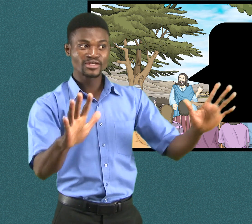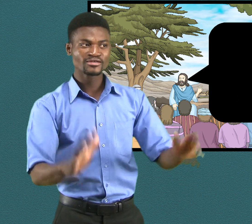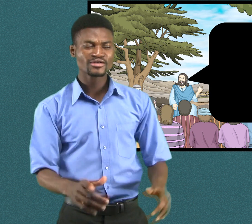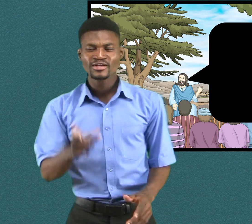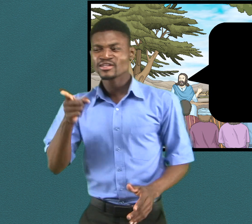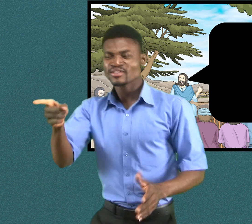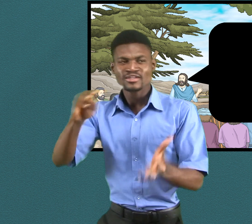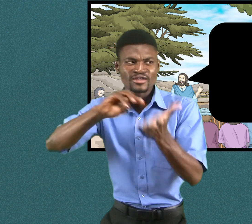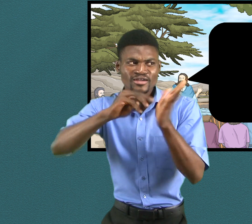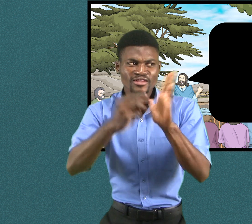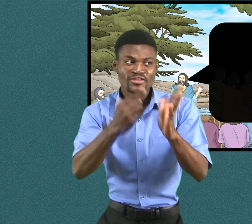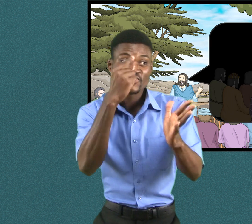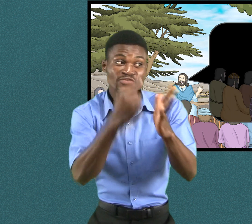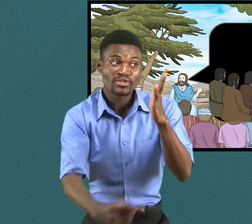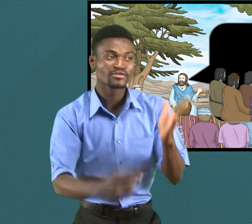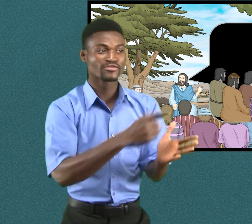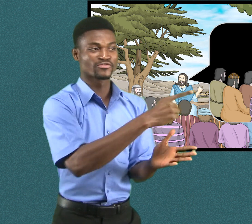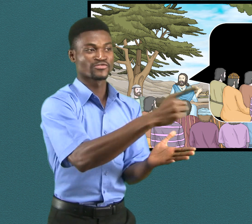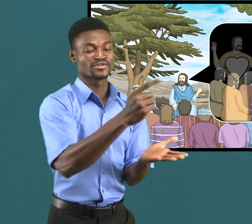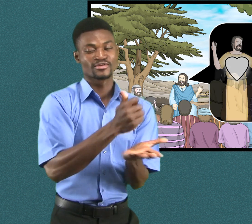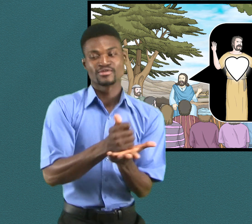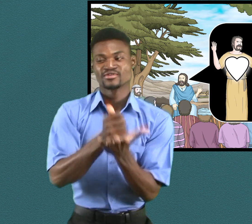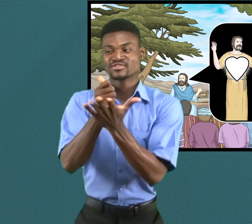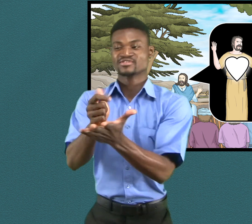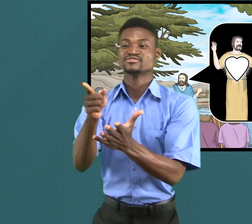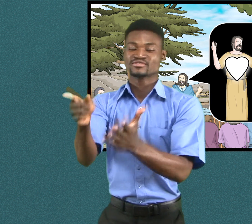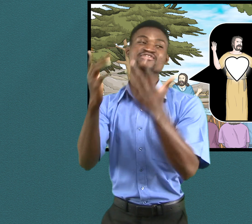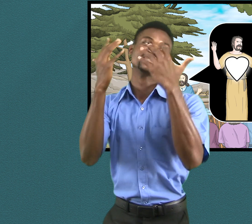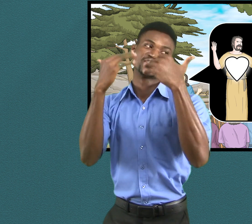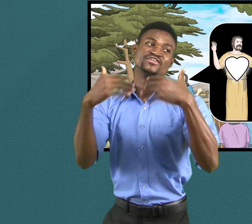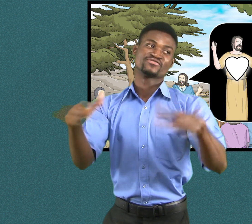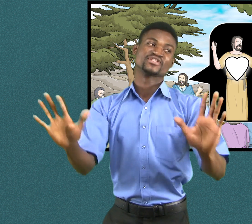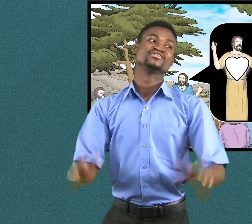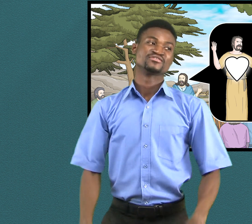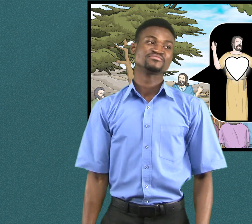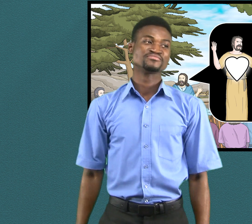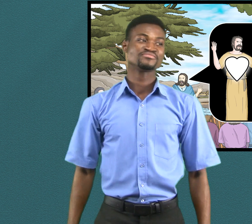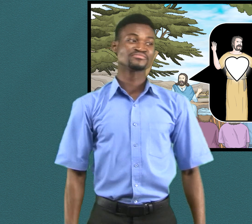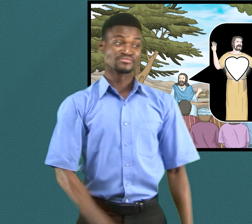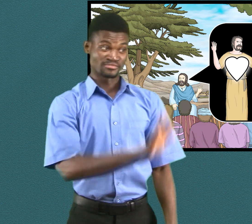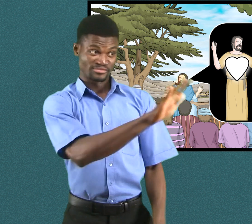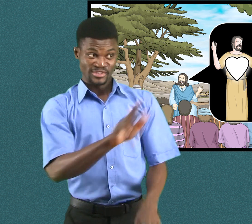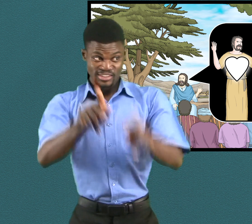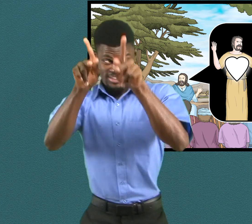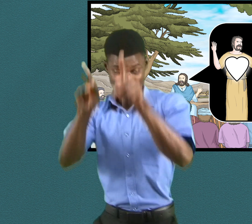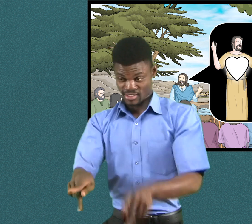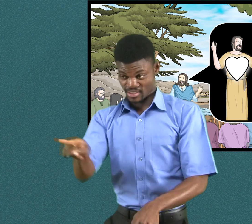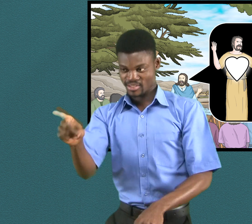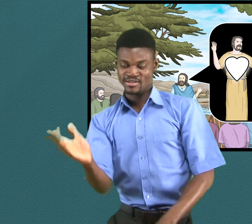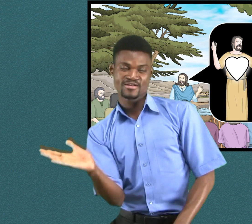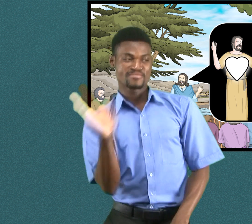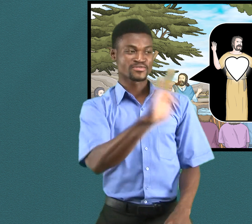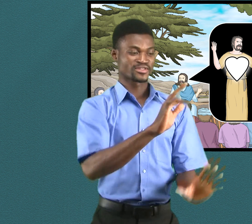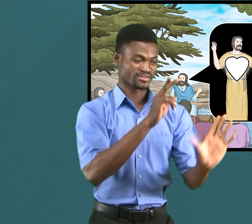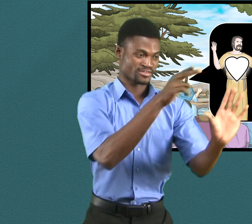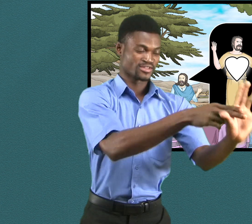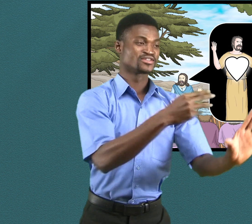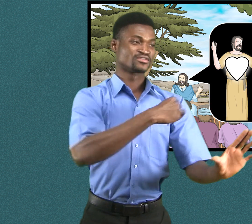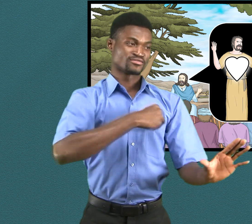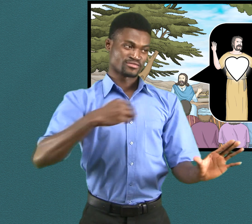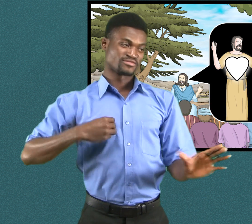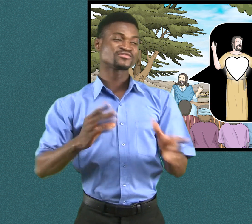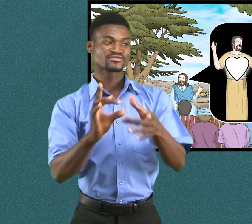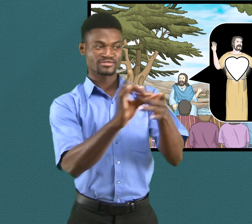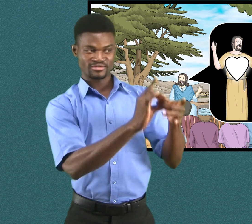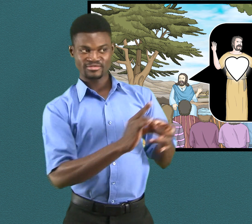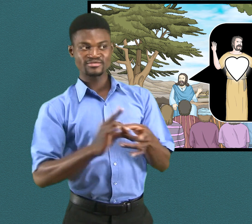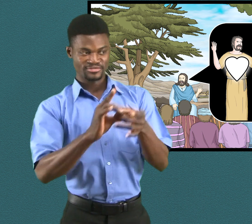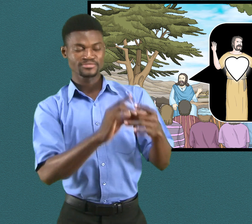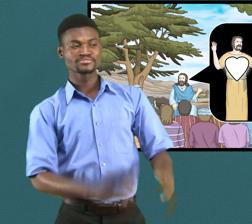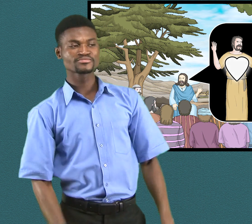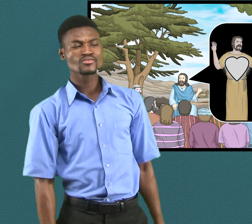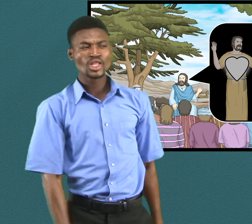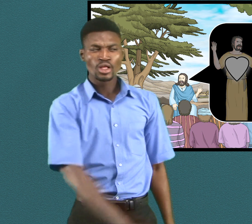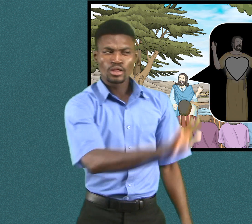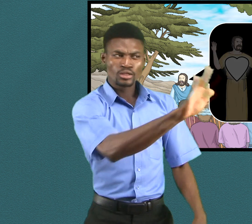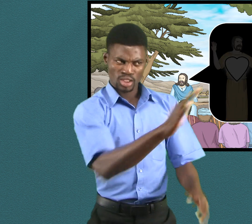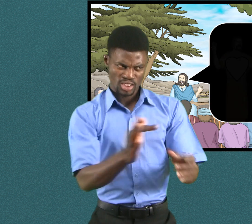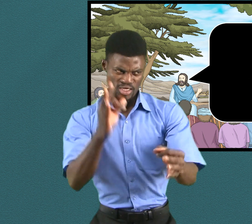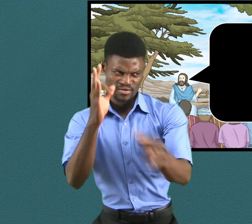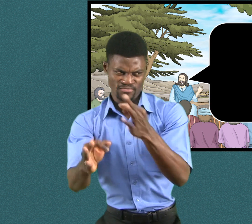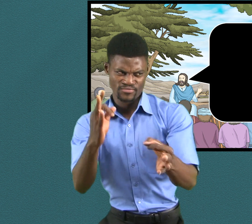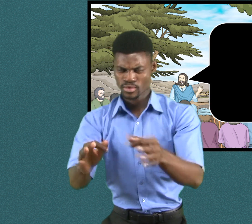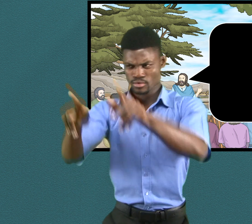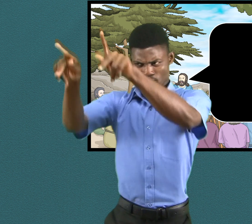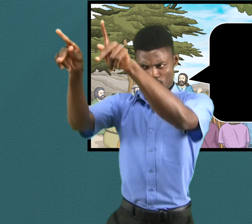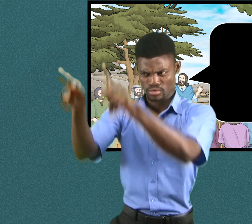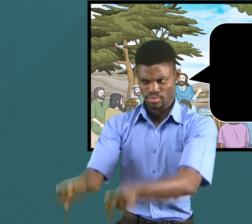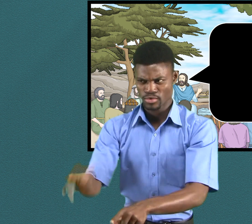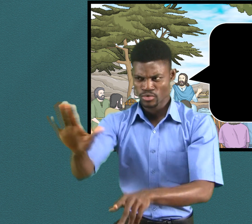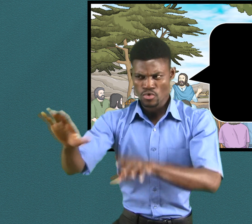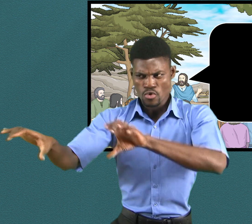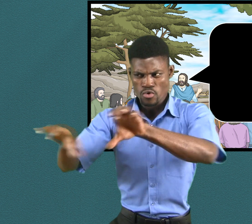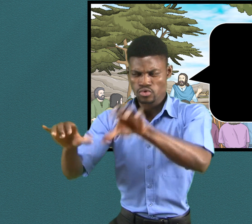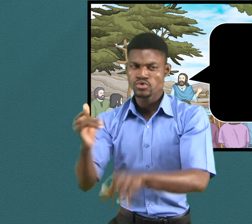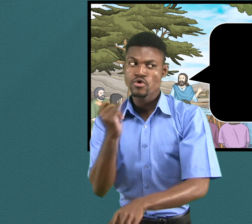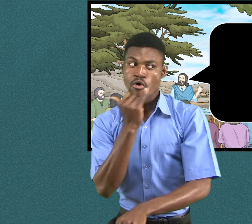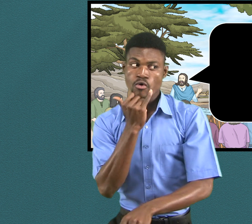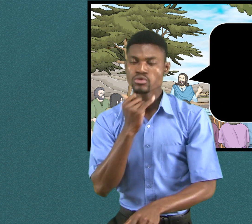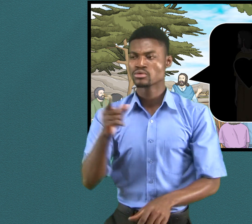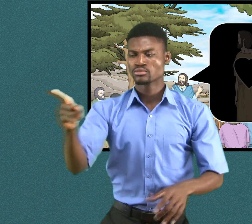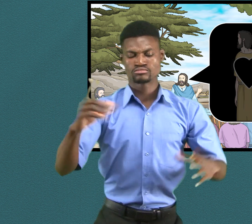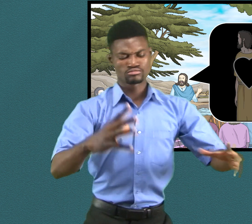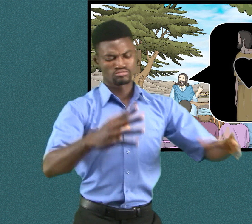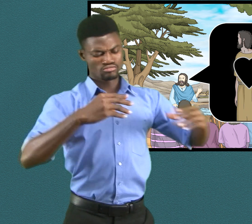If he listens to you, you have won your brother over.